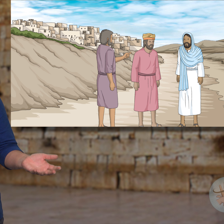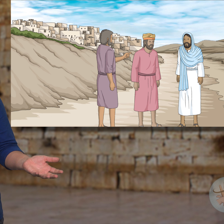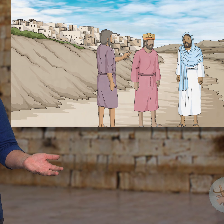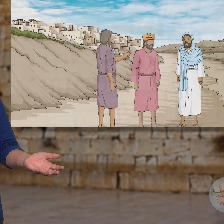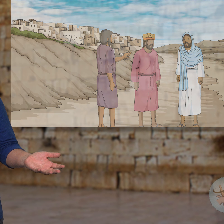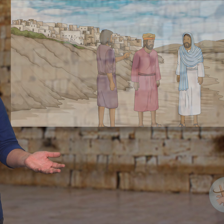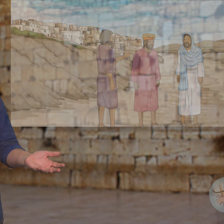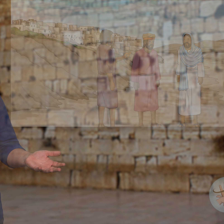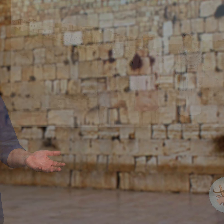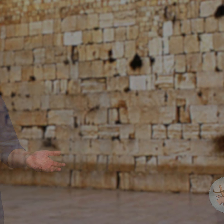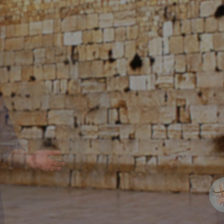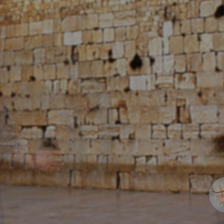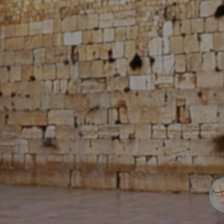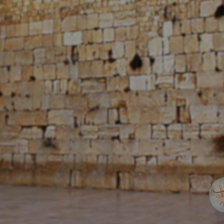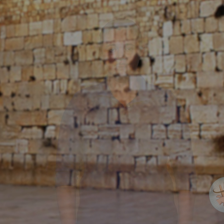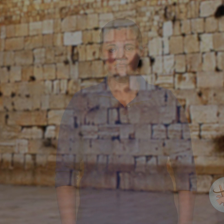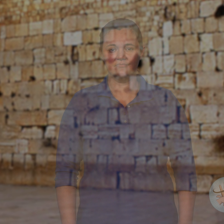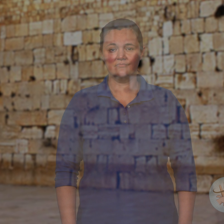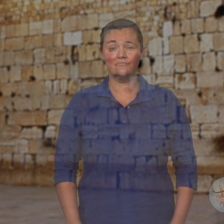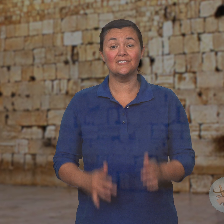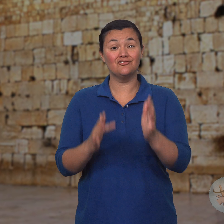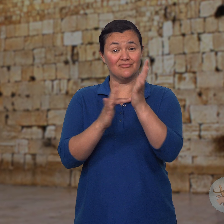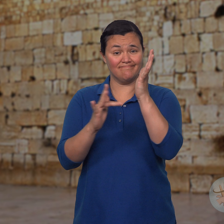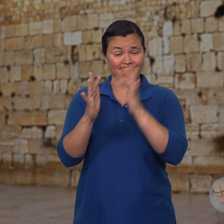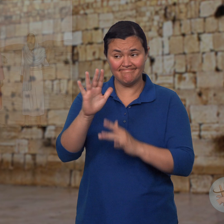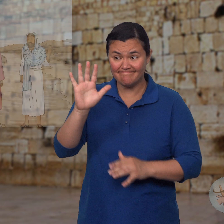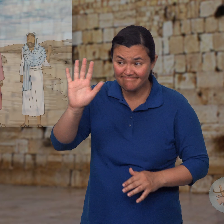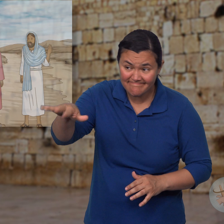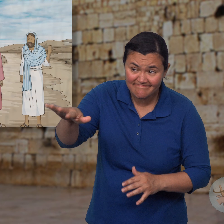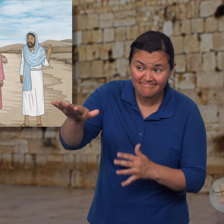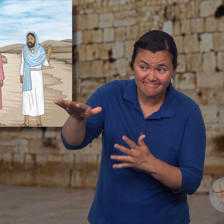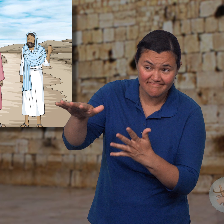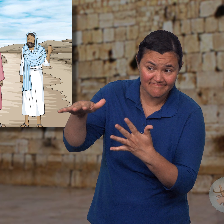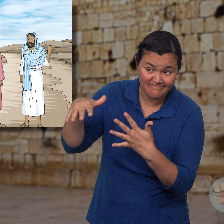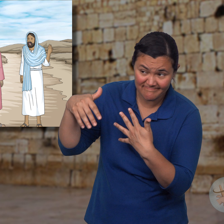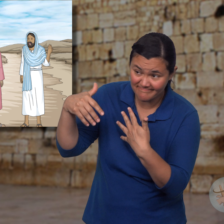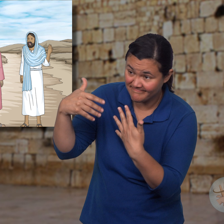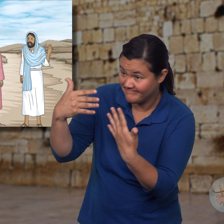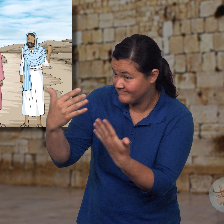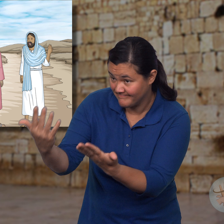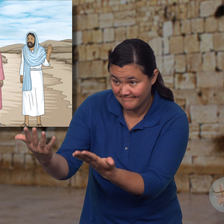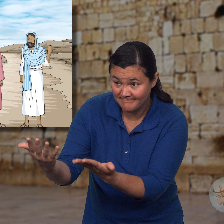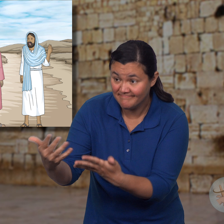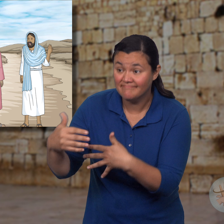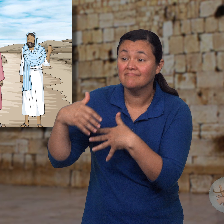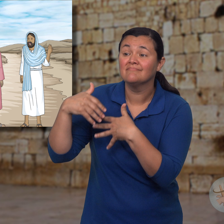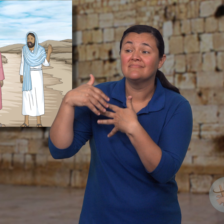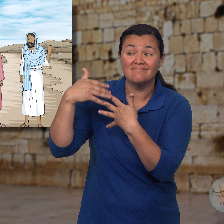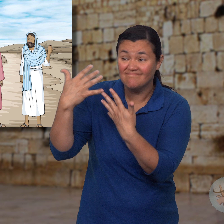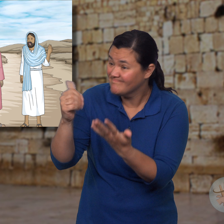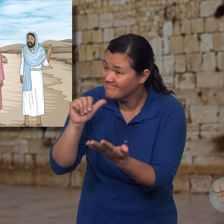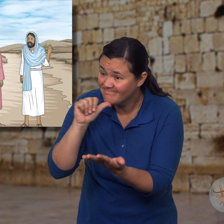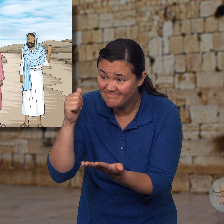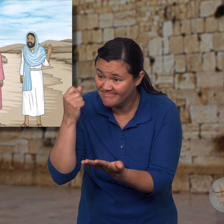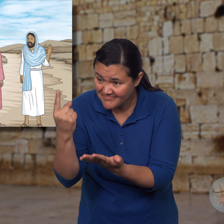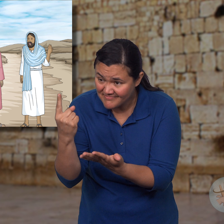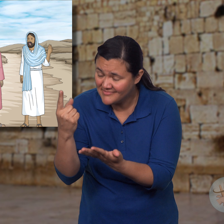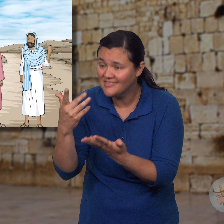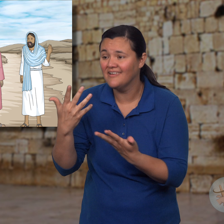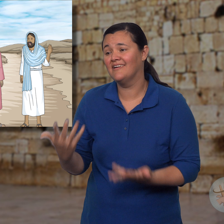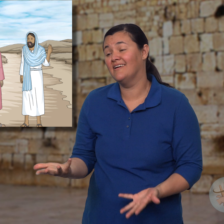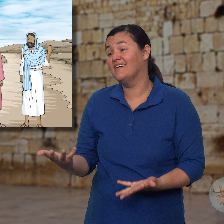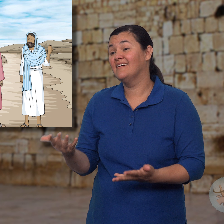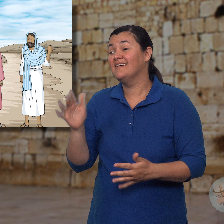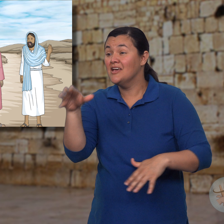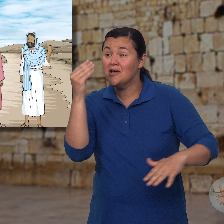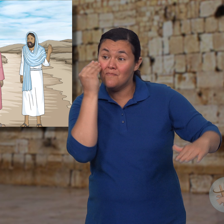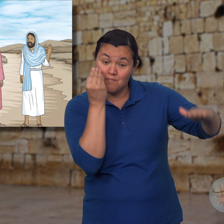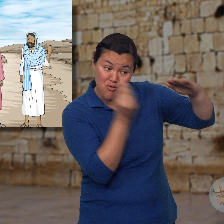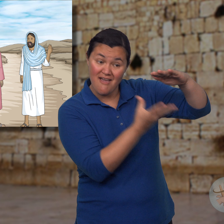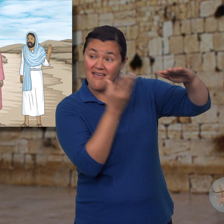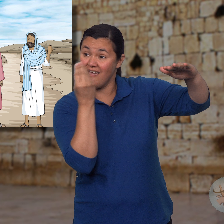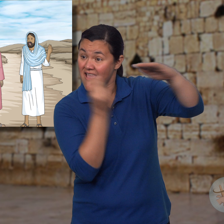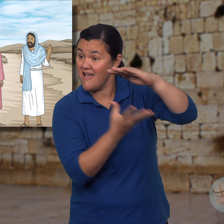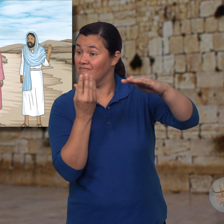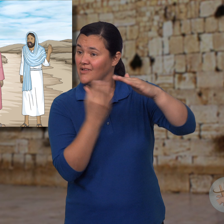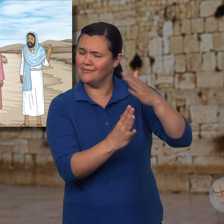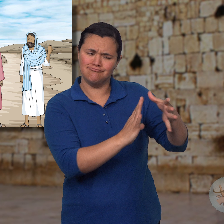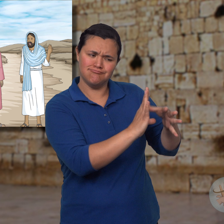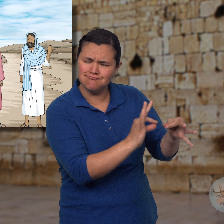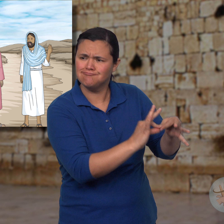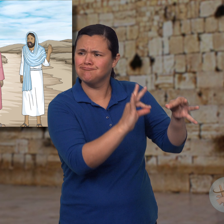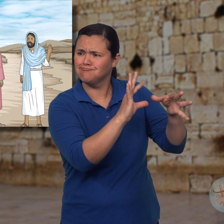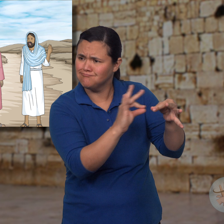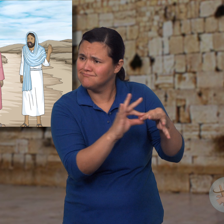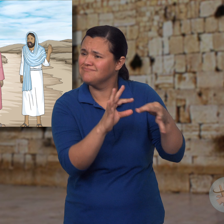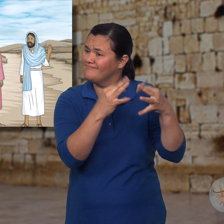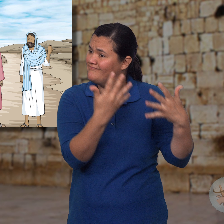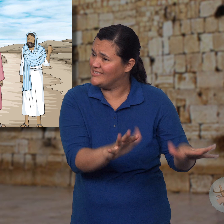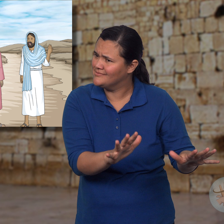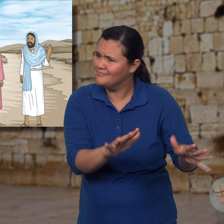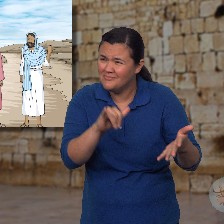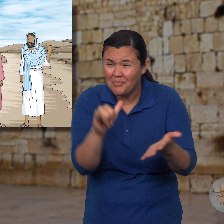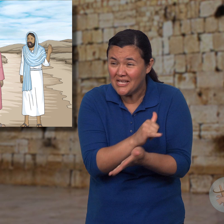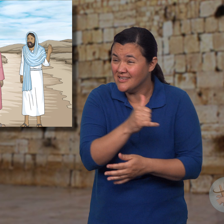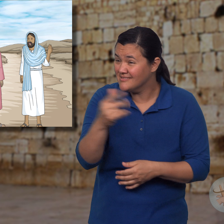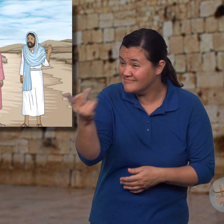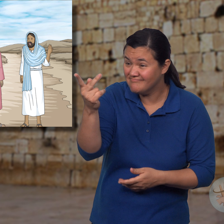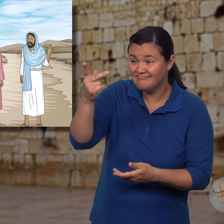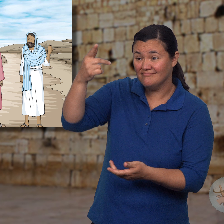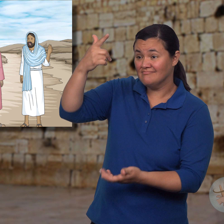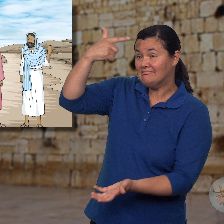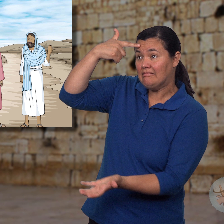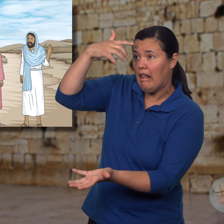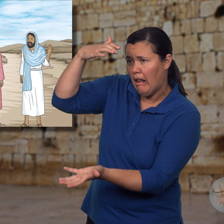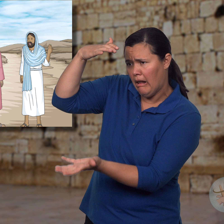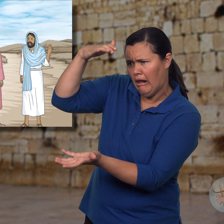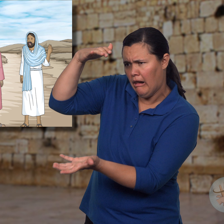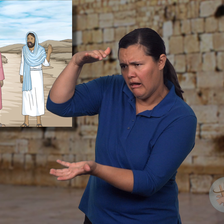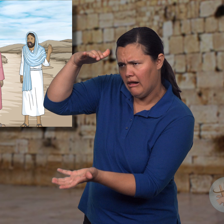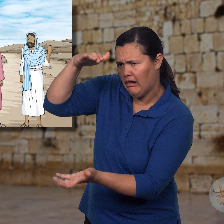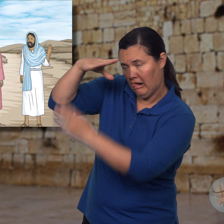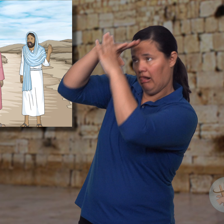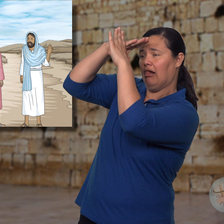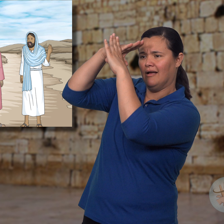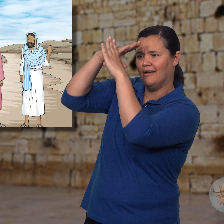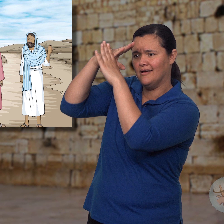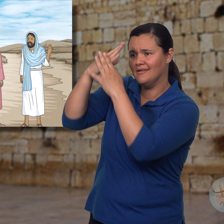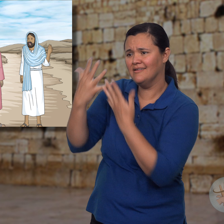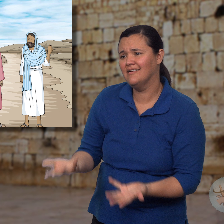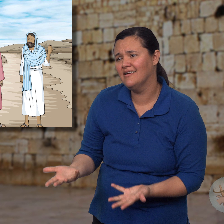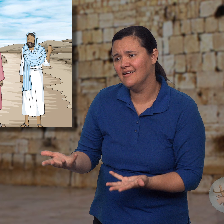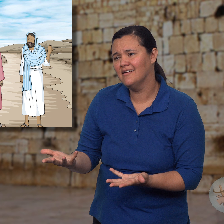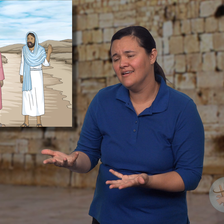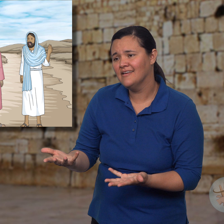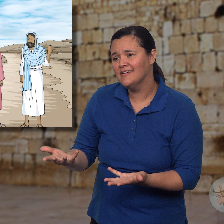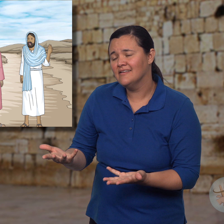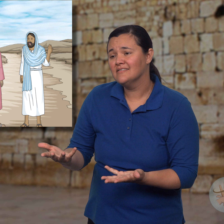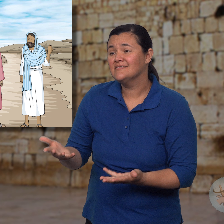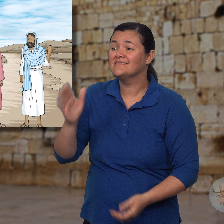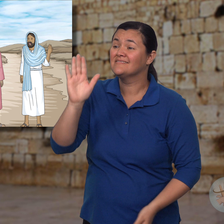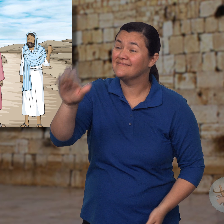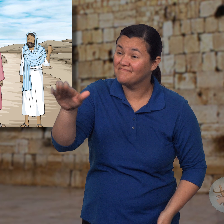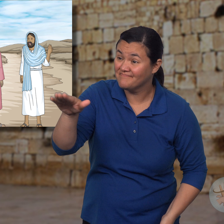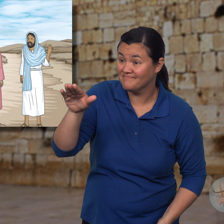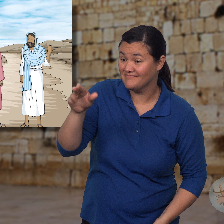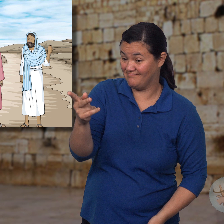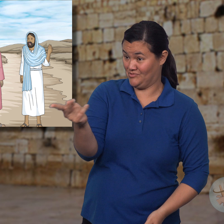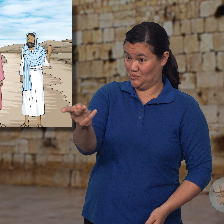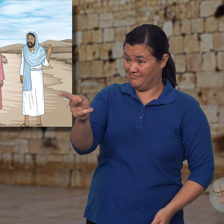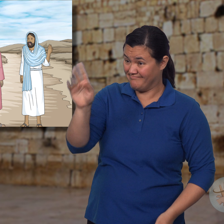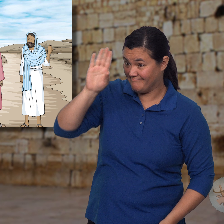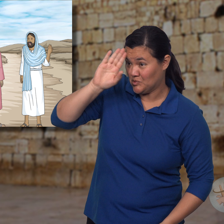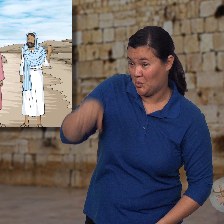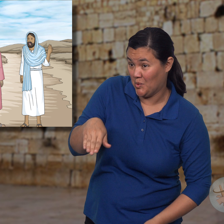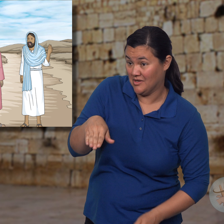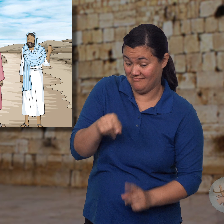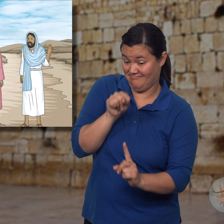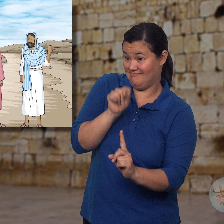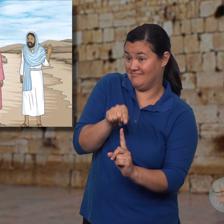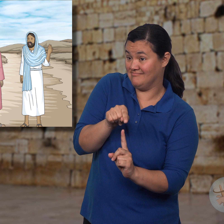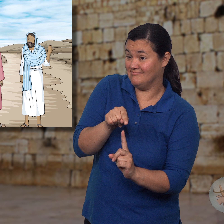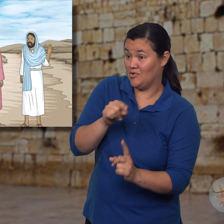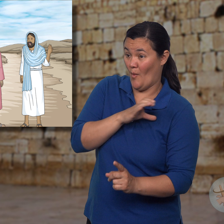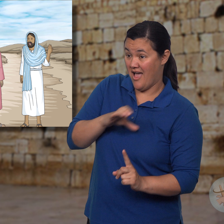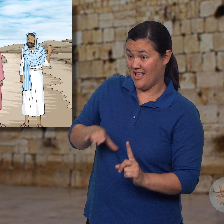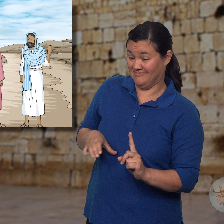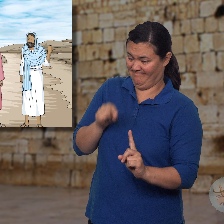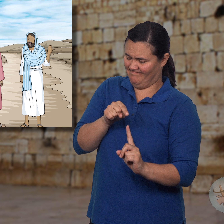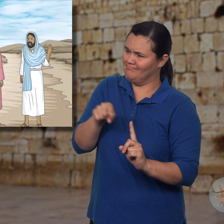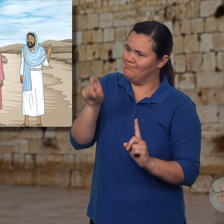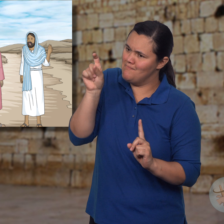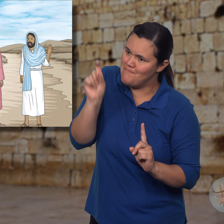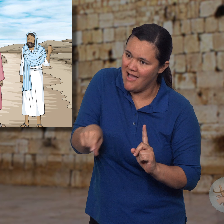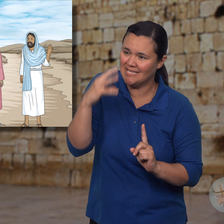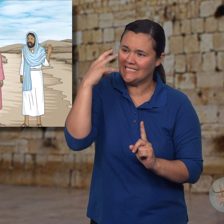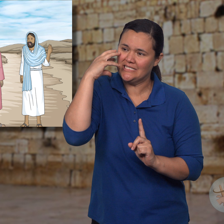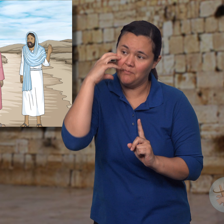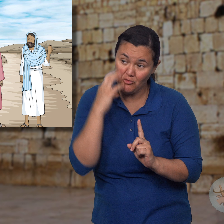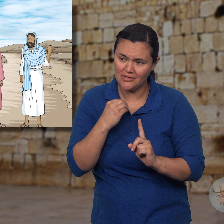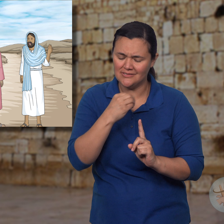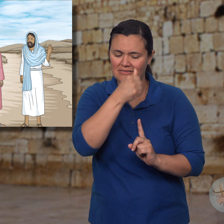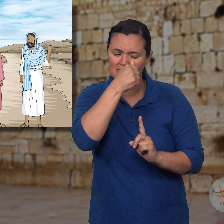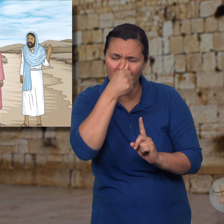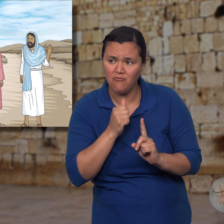Then Jesus said to them, “O foolish ones, how slow are your hearts to believe all that the prophets have spoken!